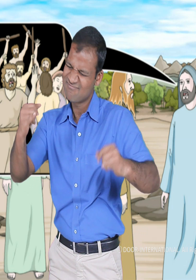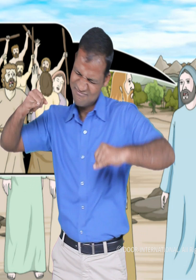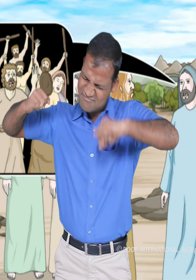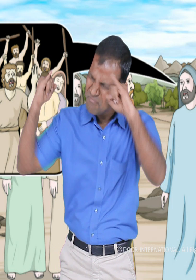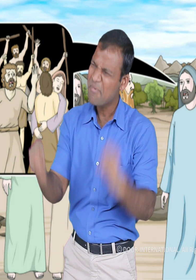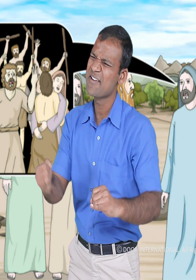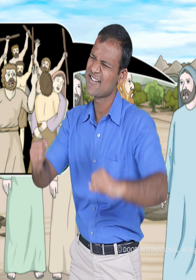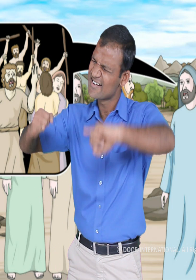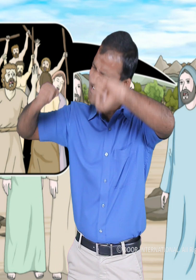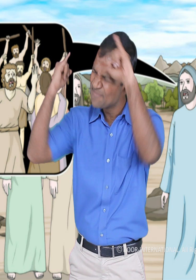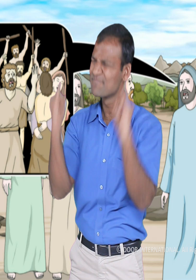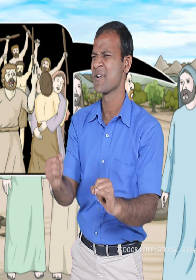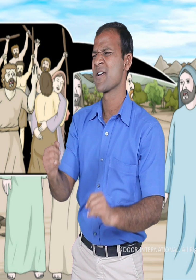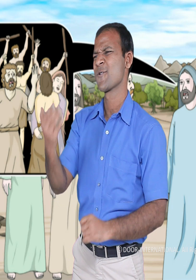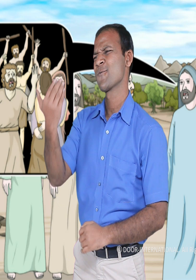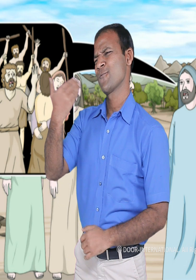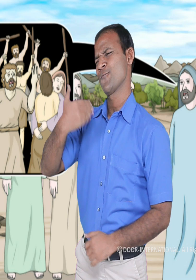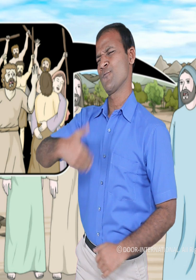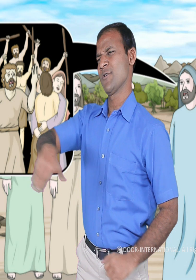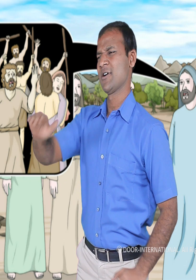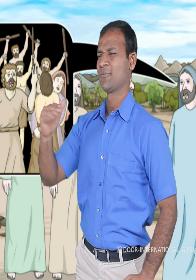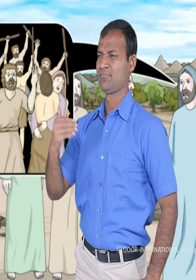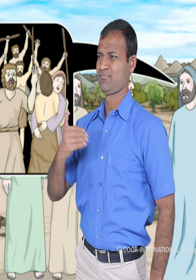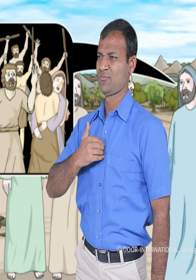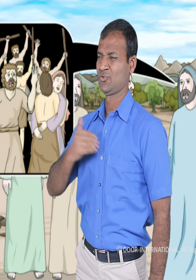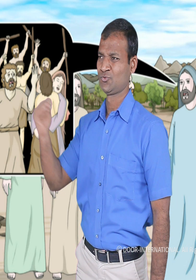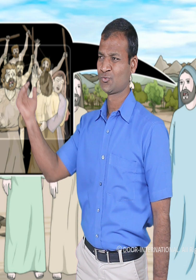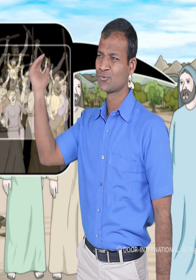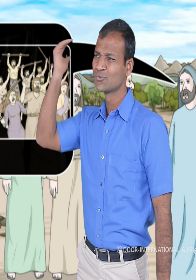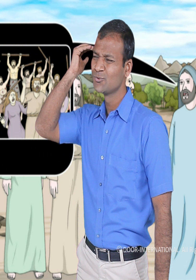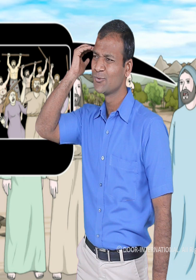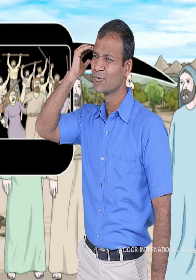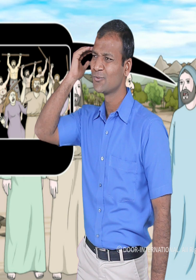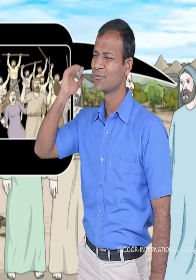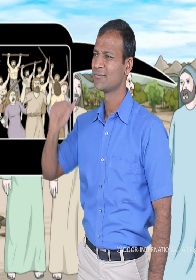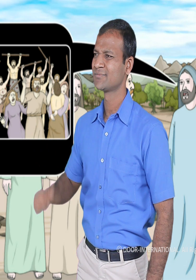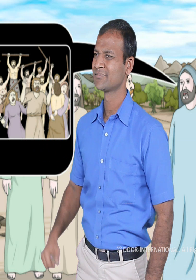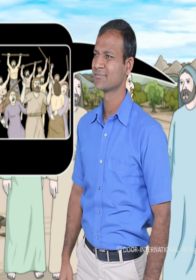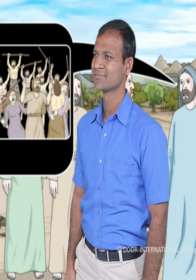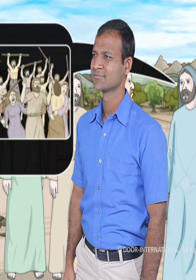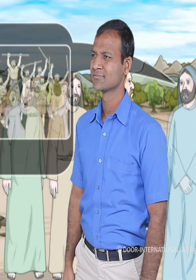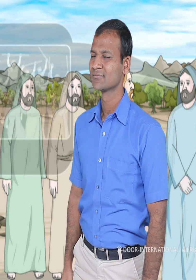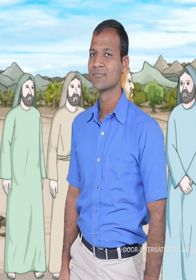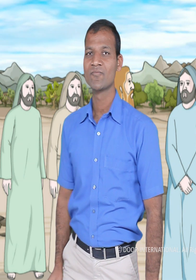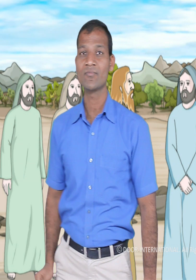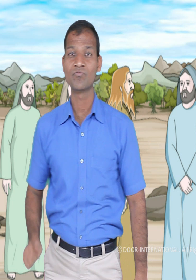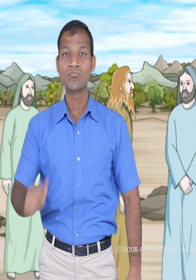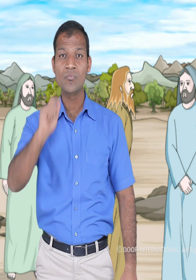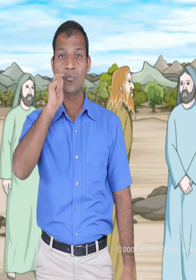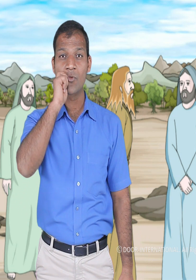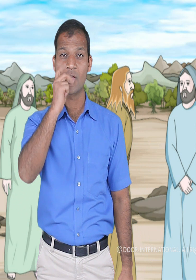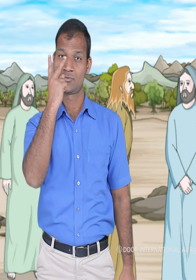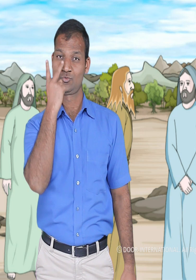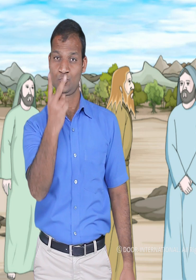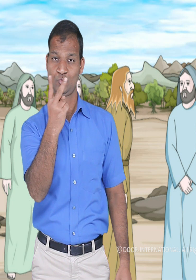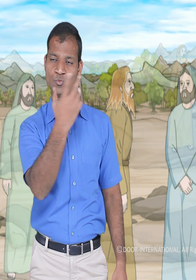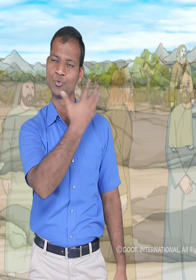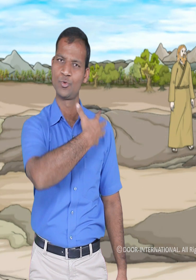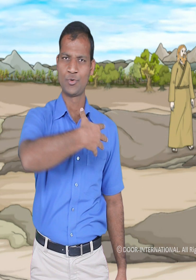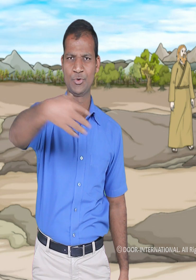If not, I will find out.”